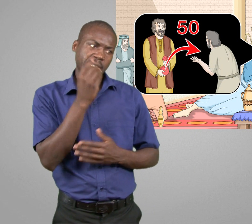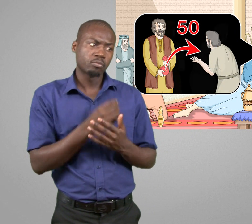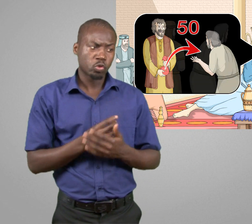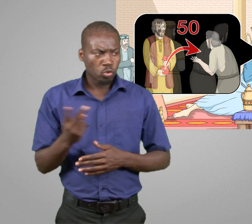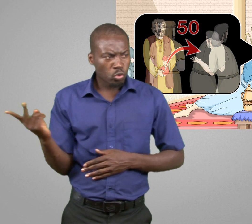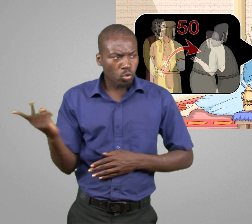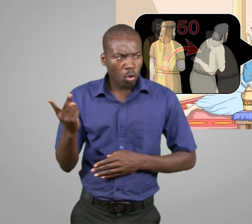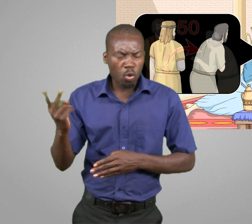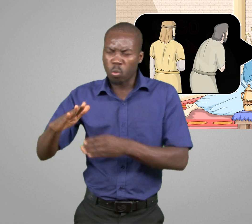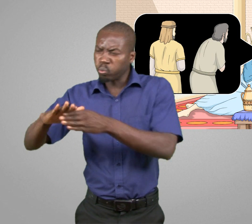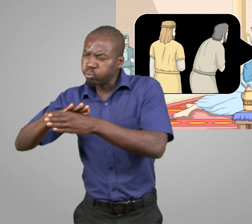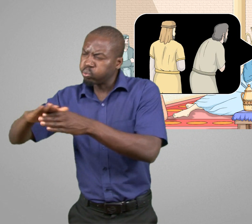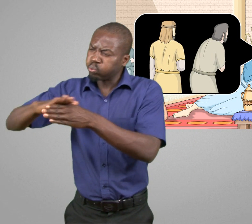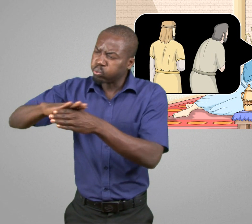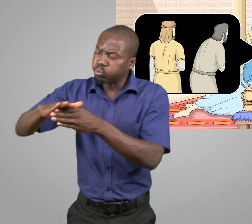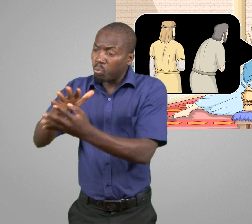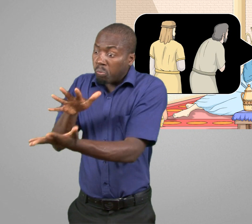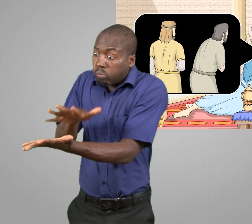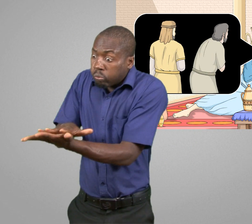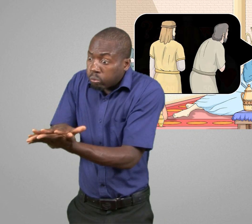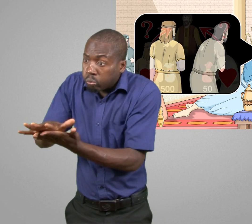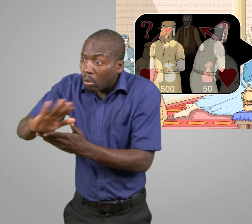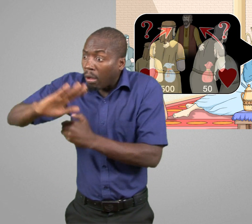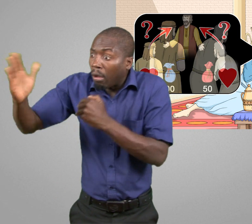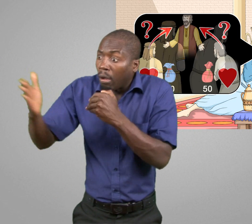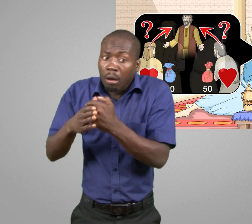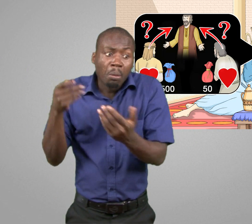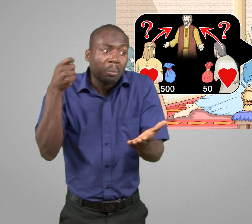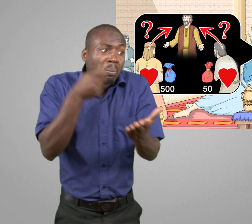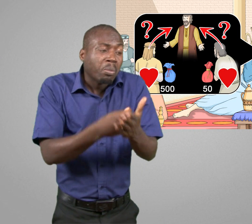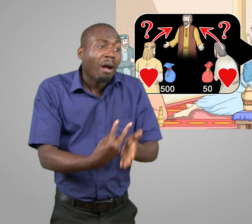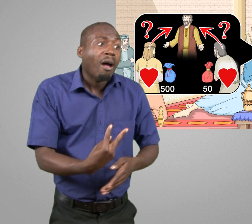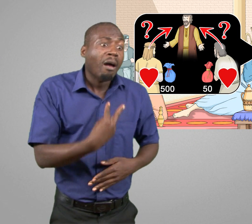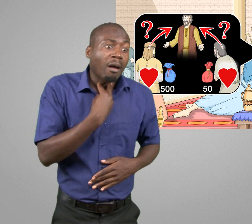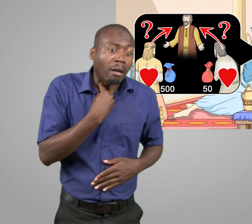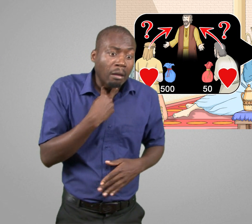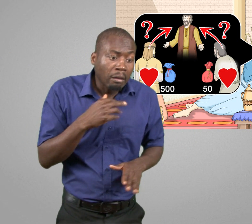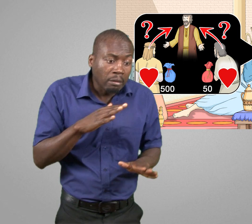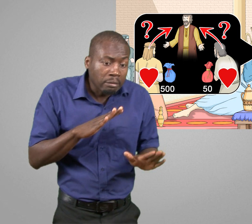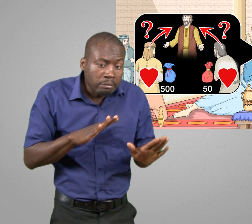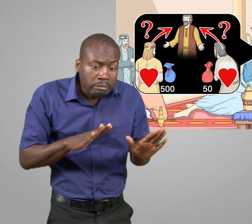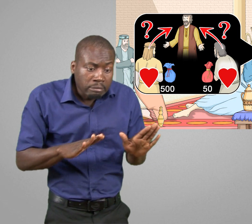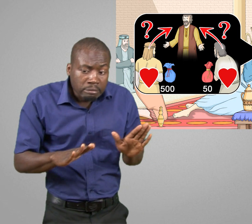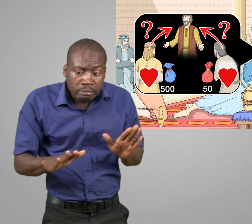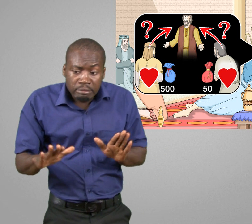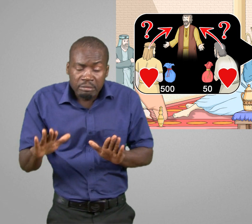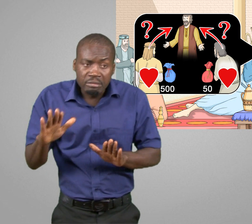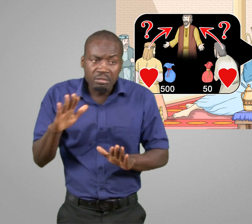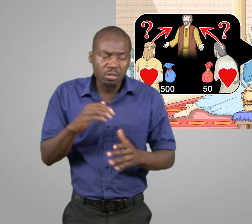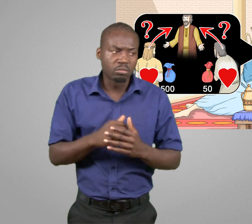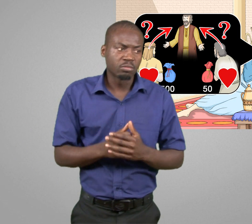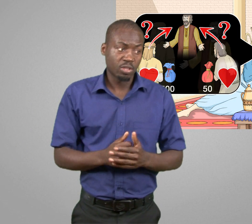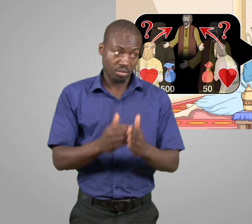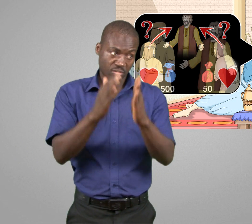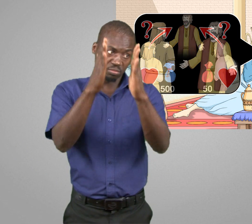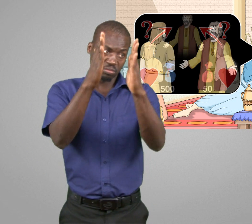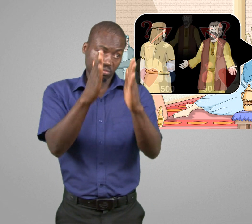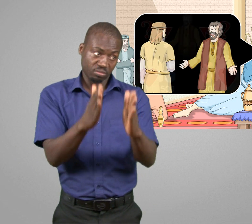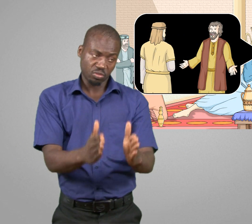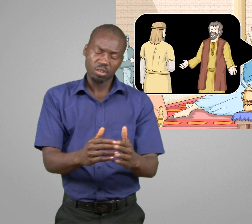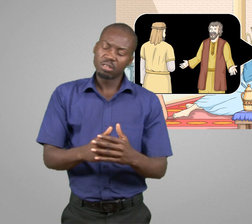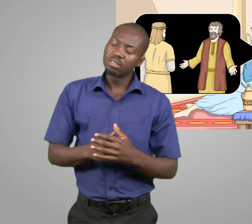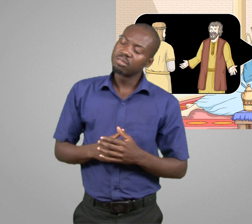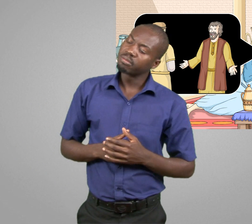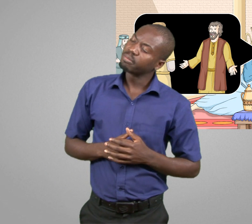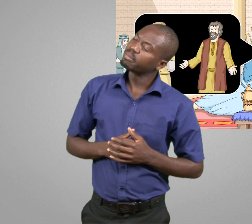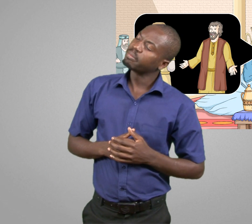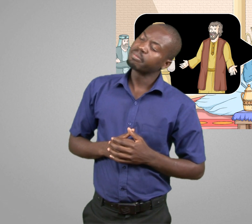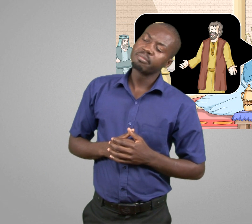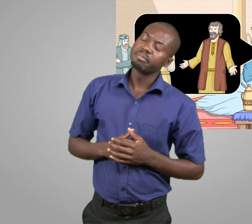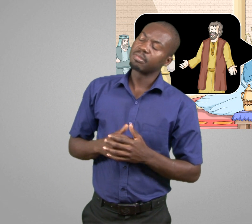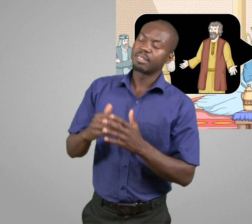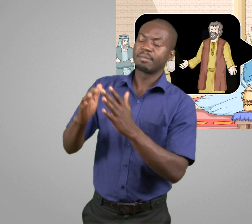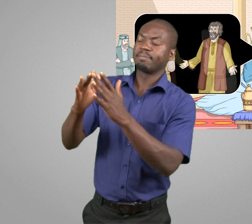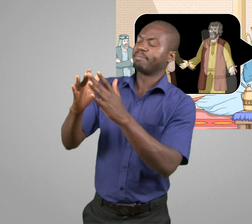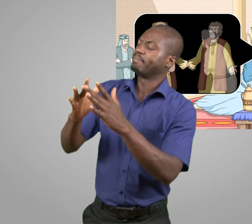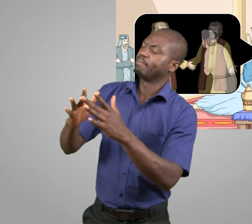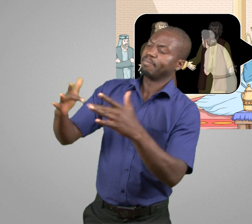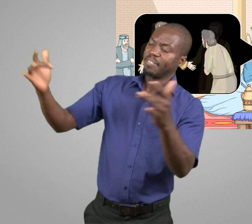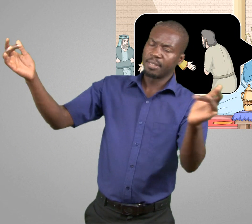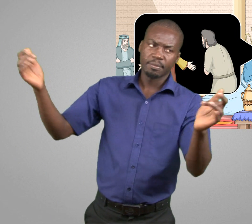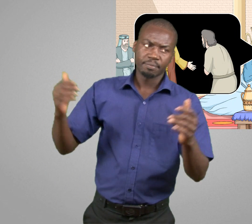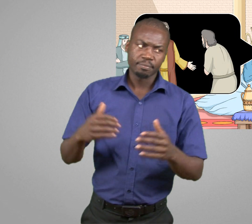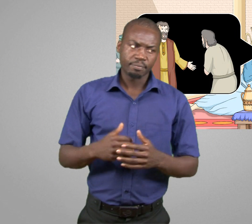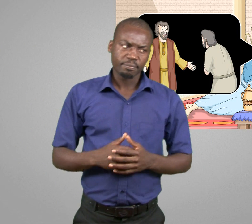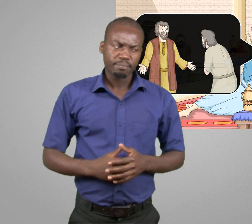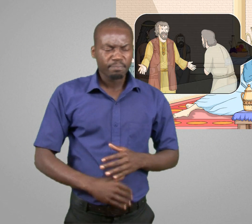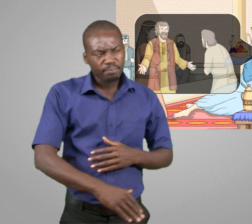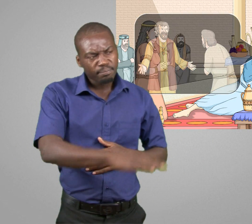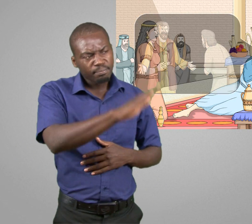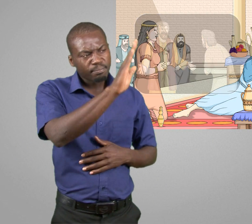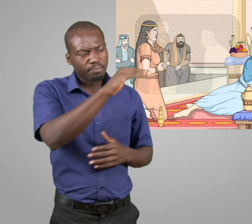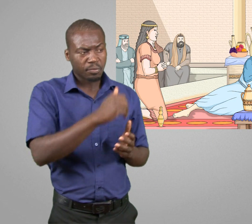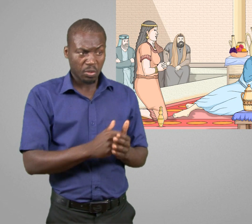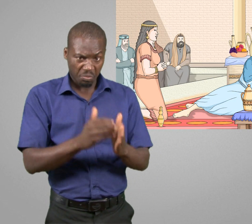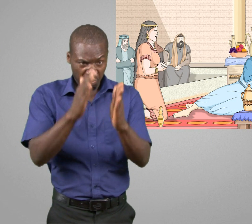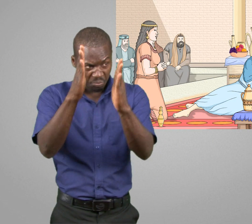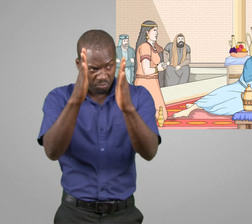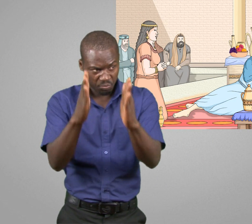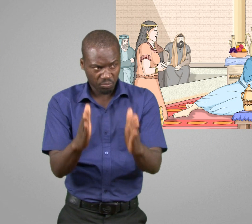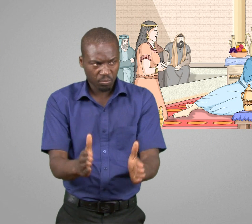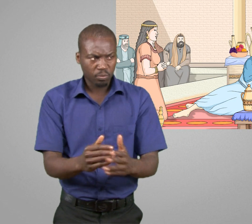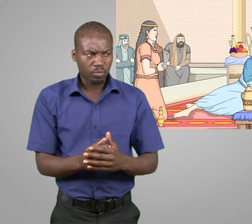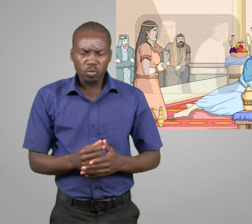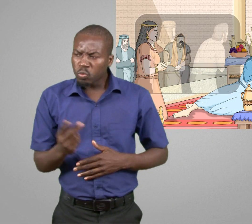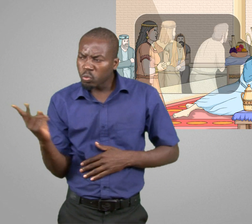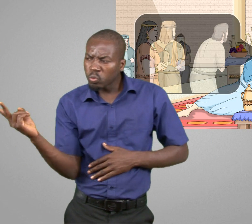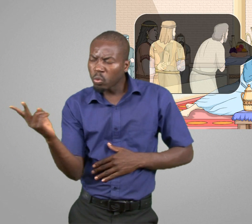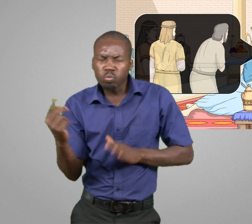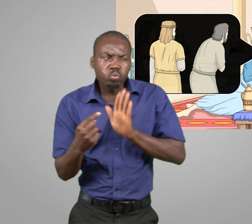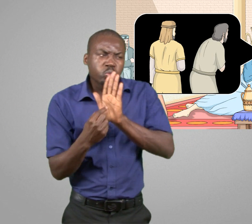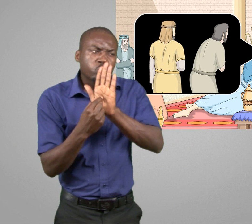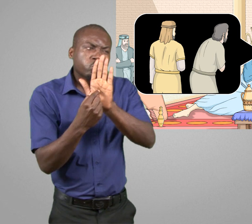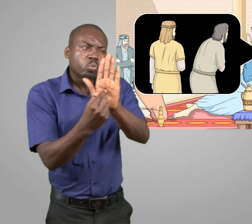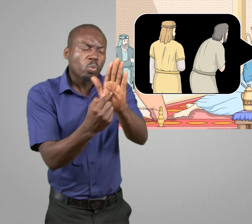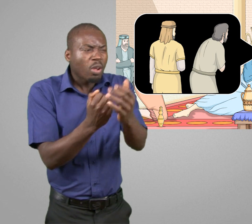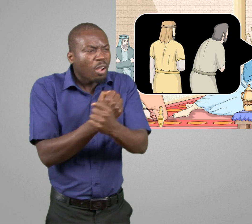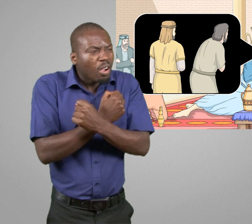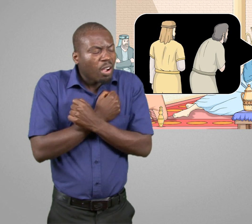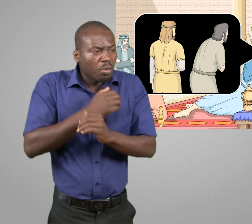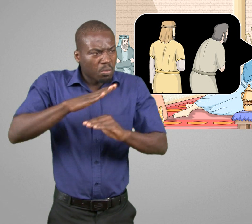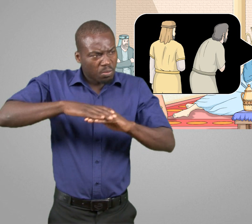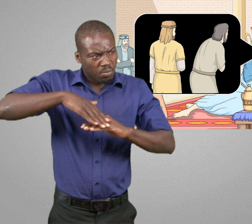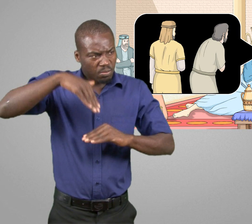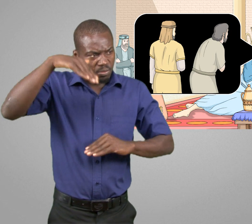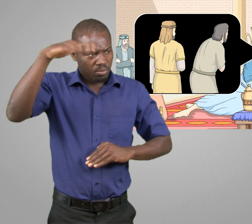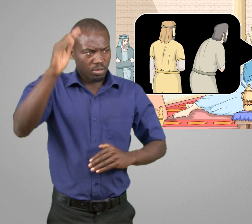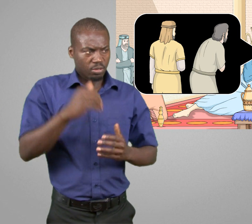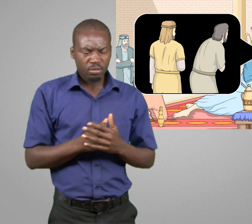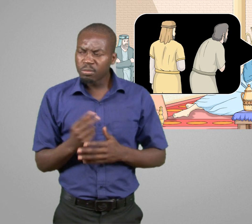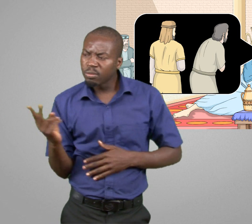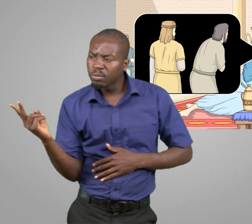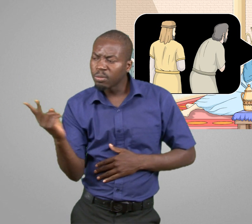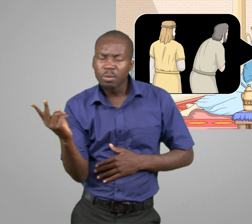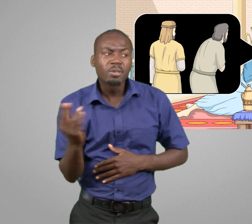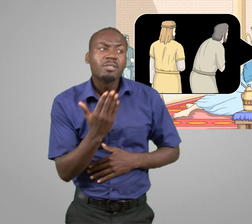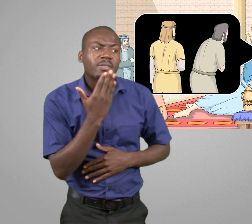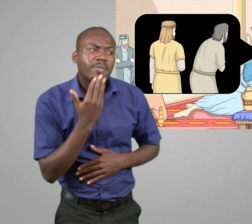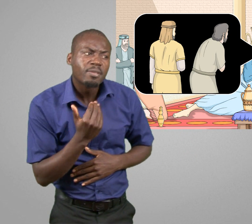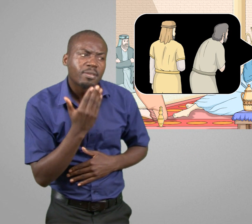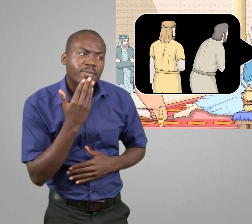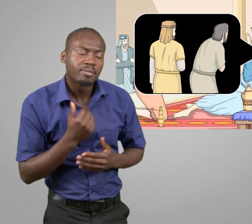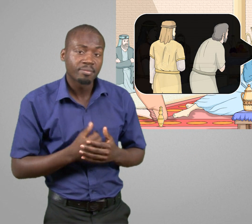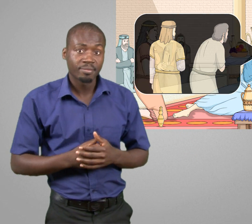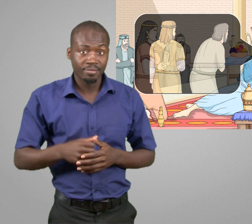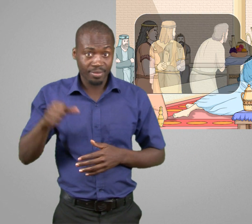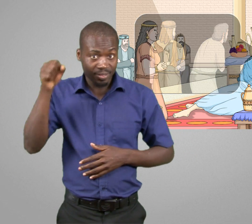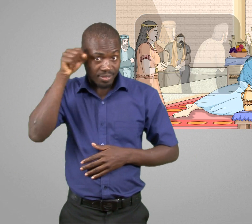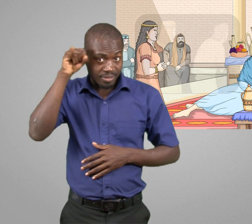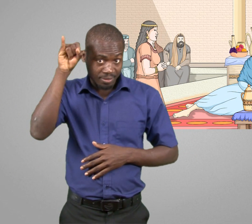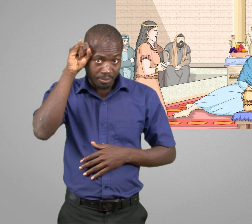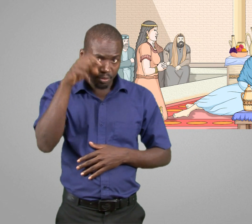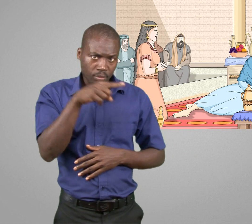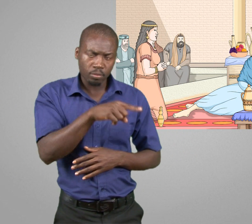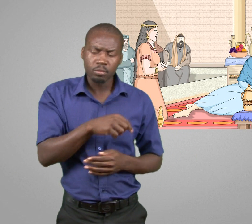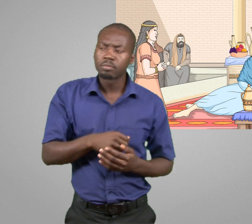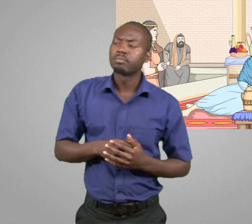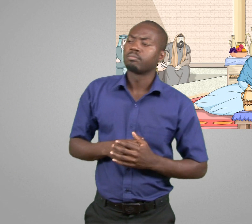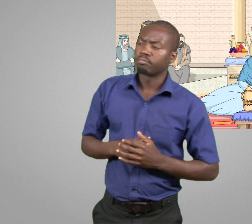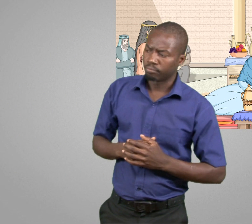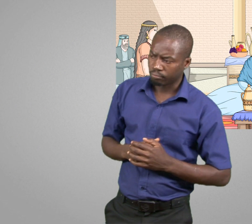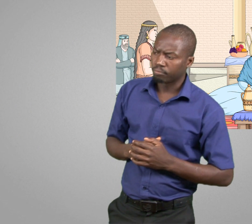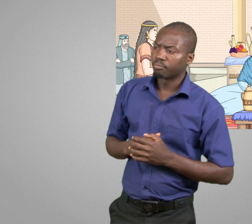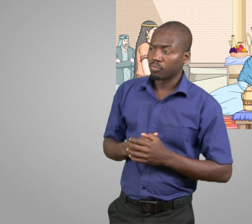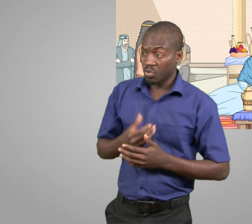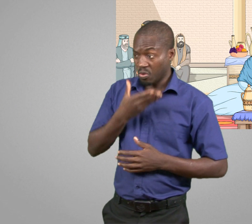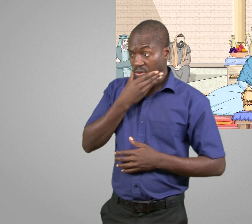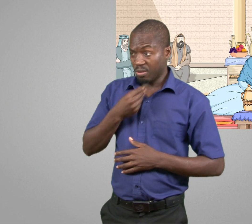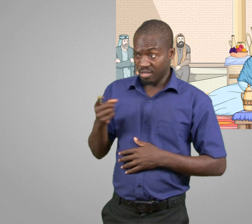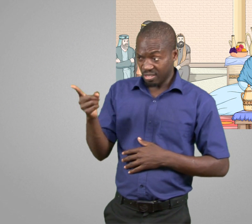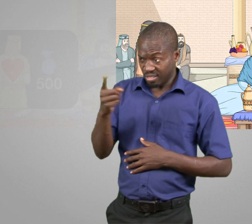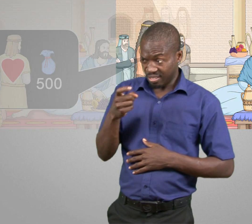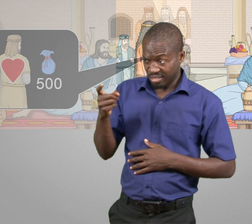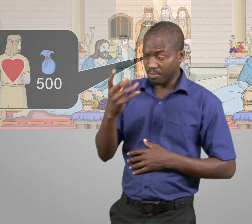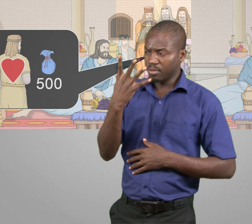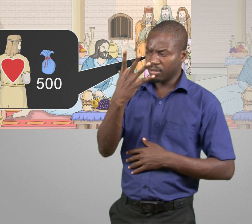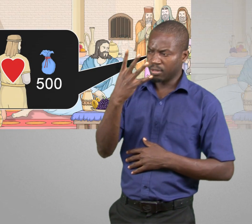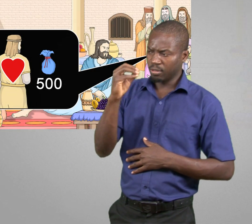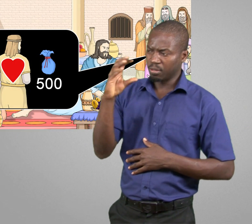Which one, then, will love him more?”